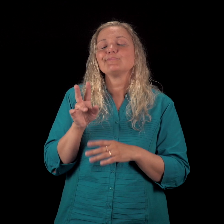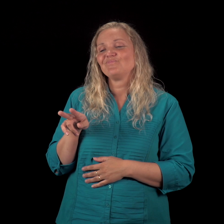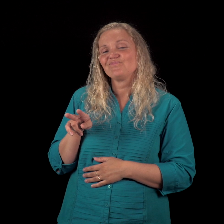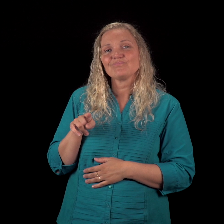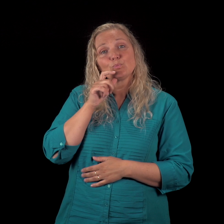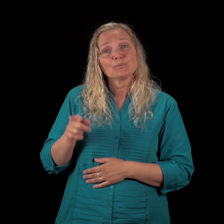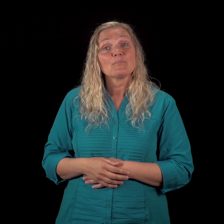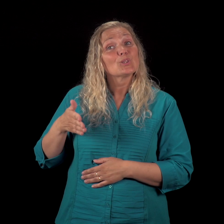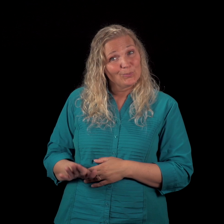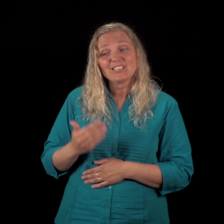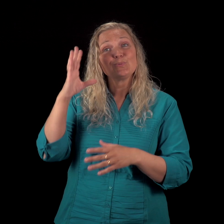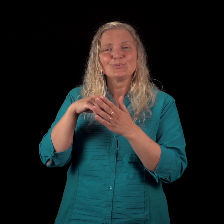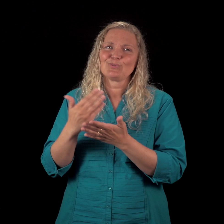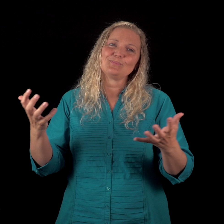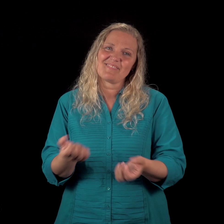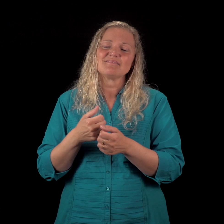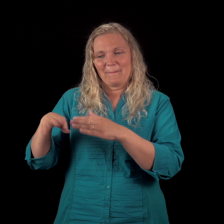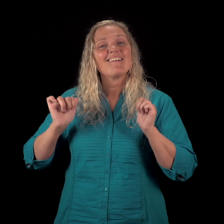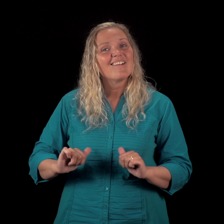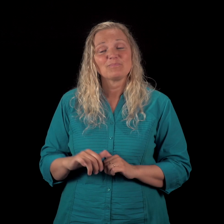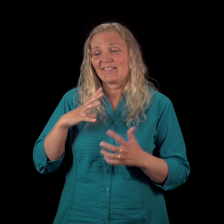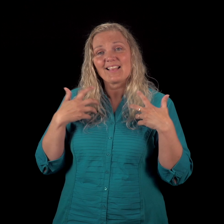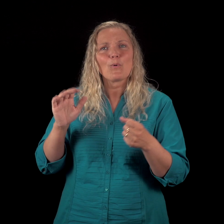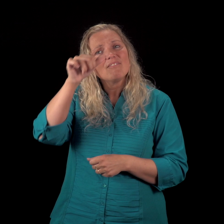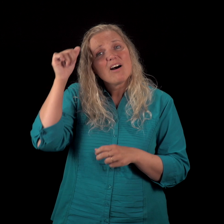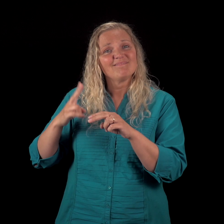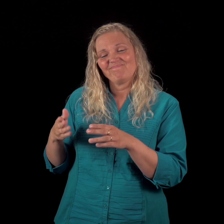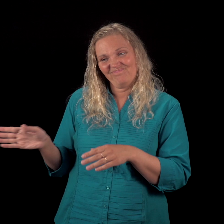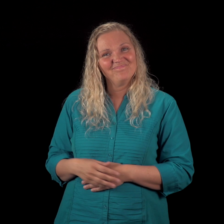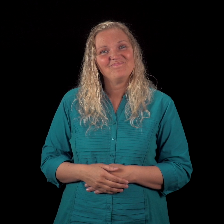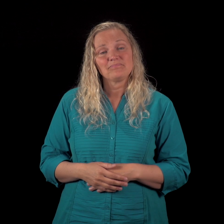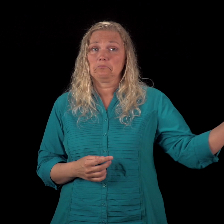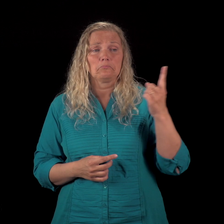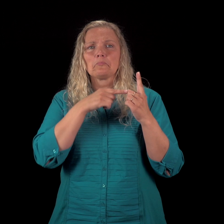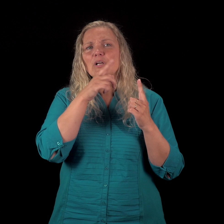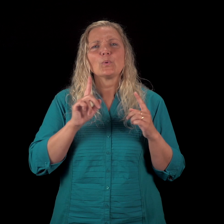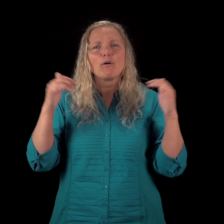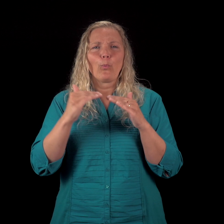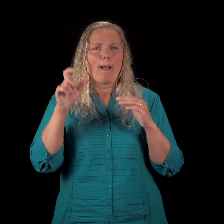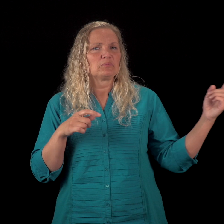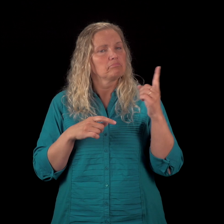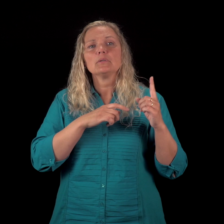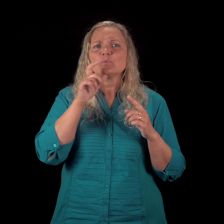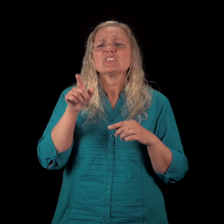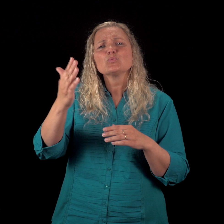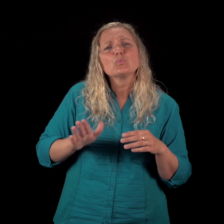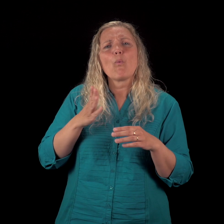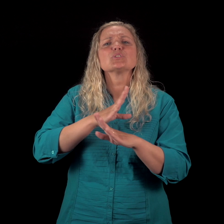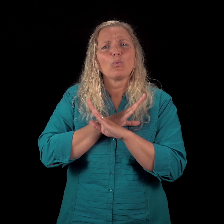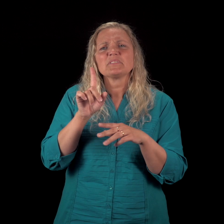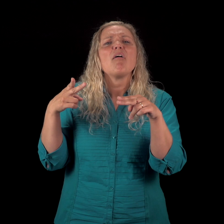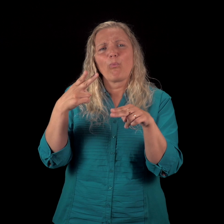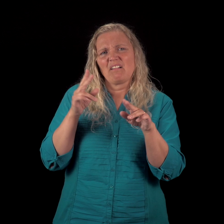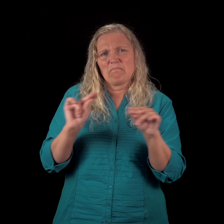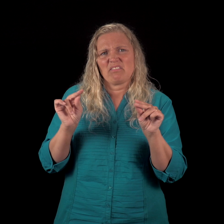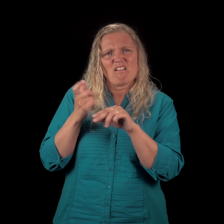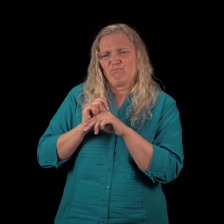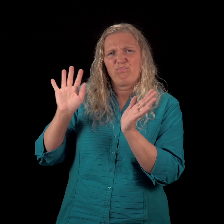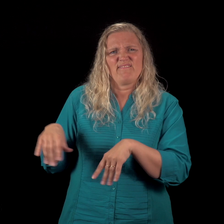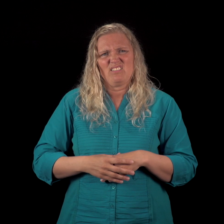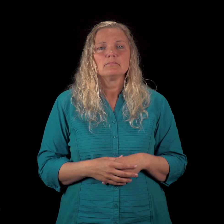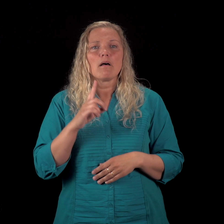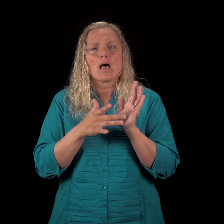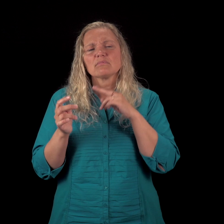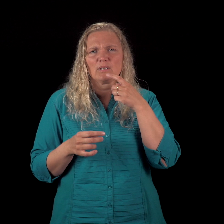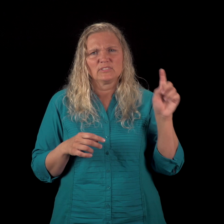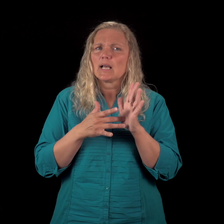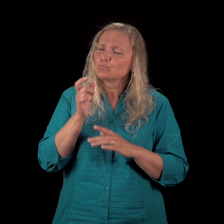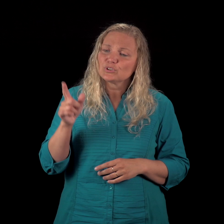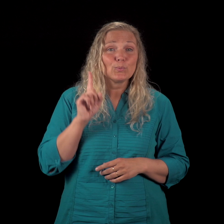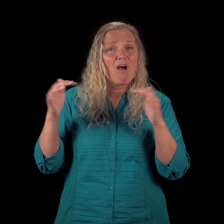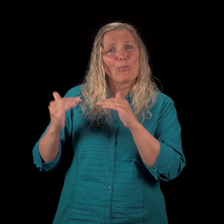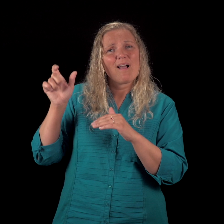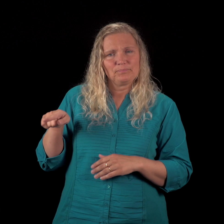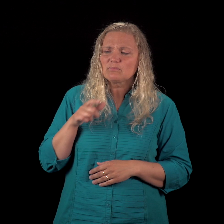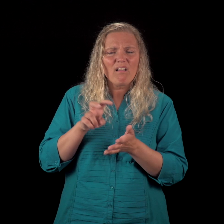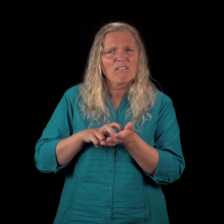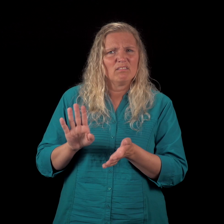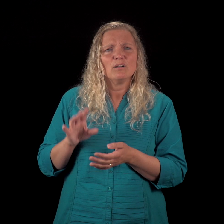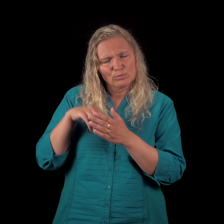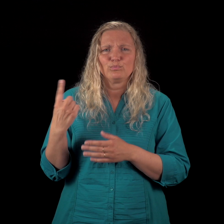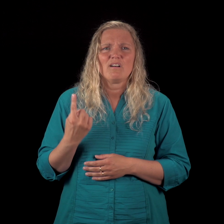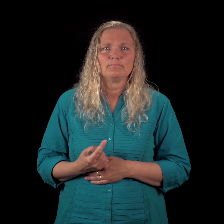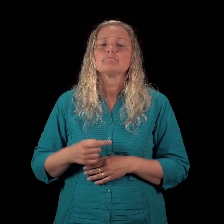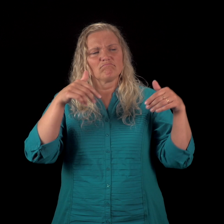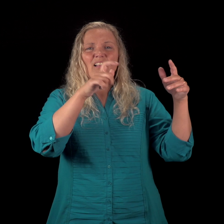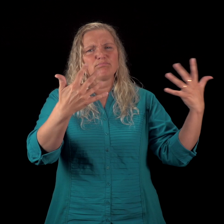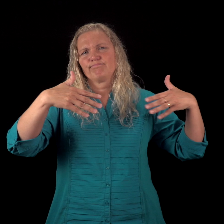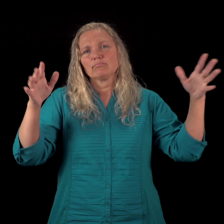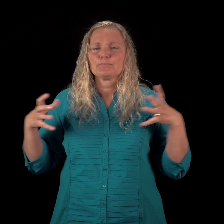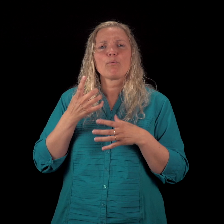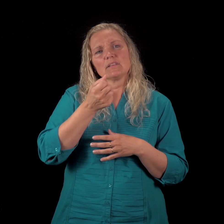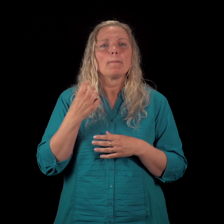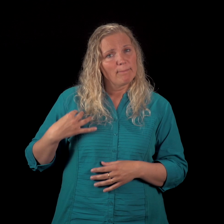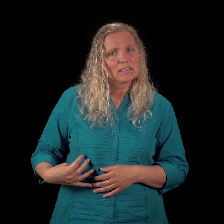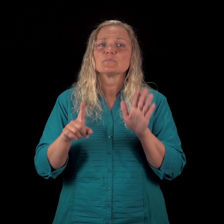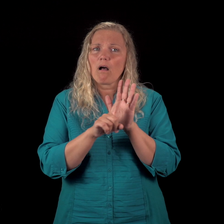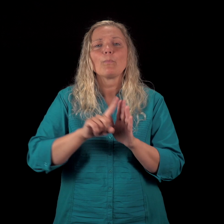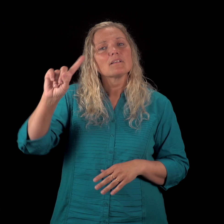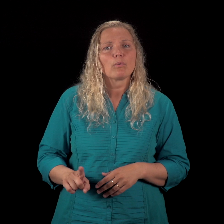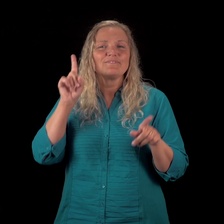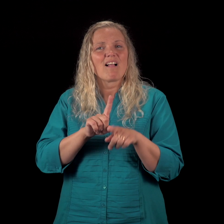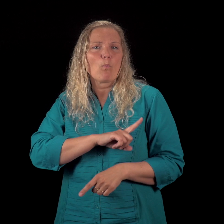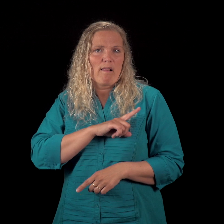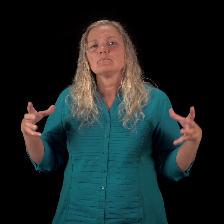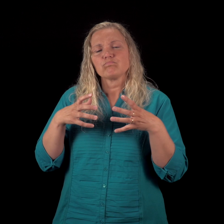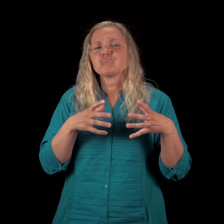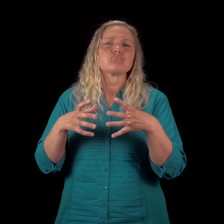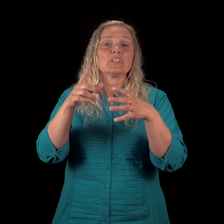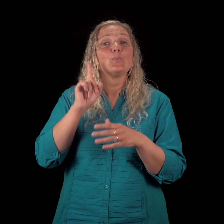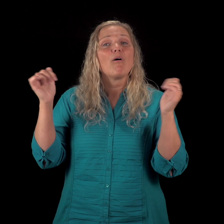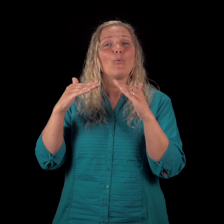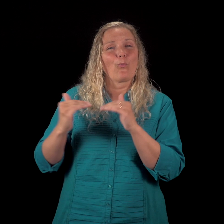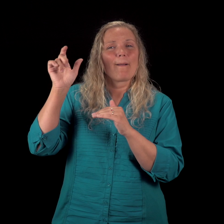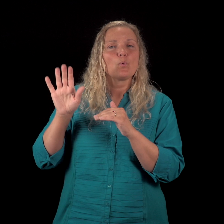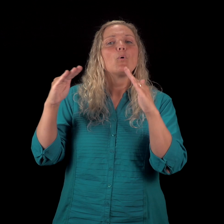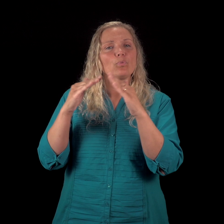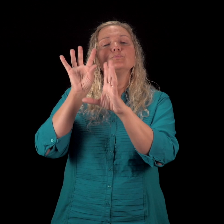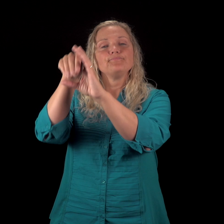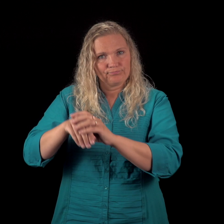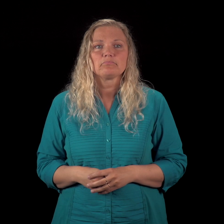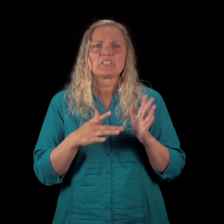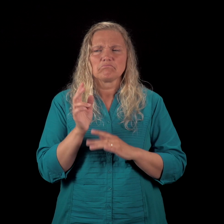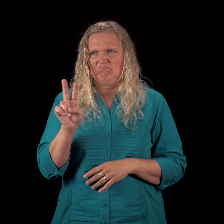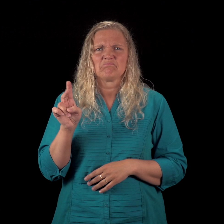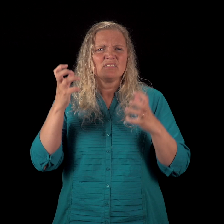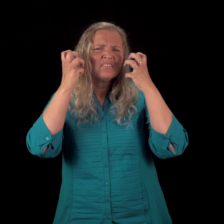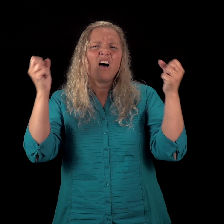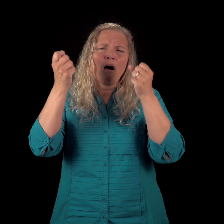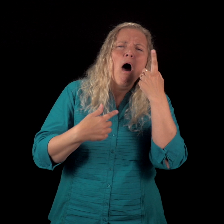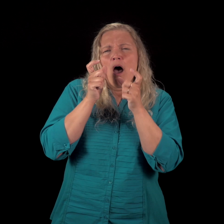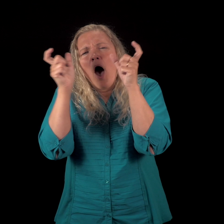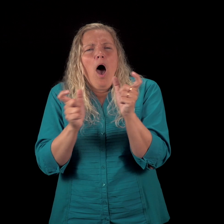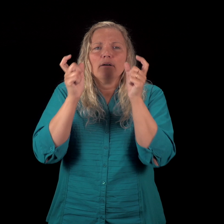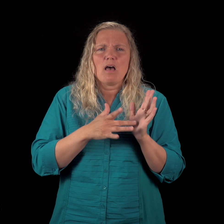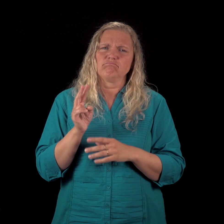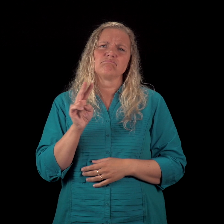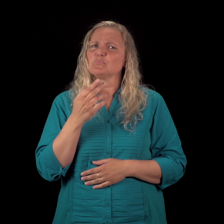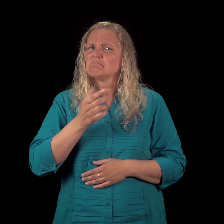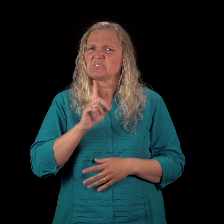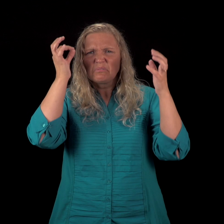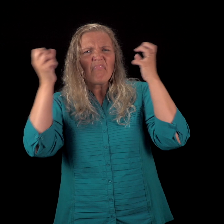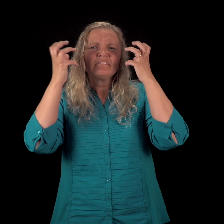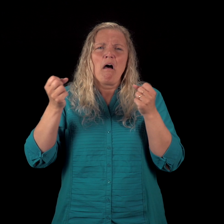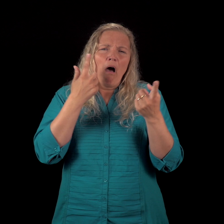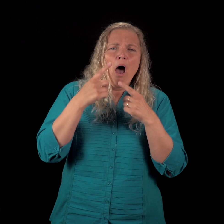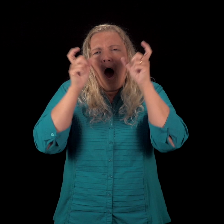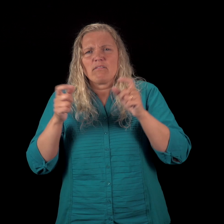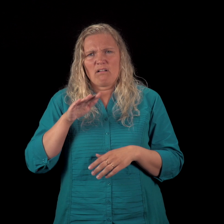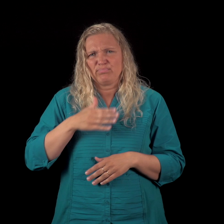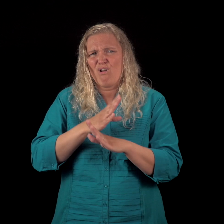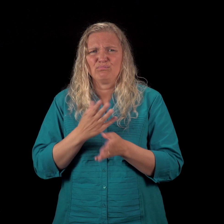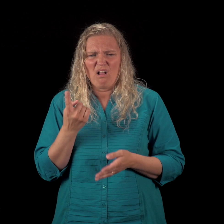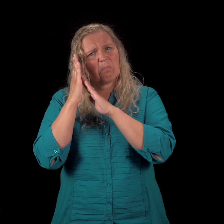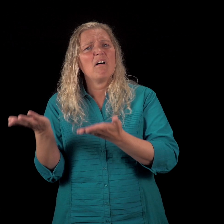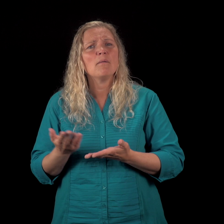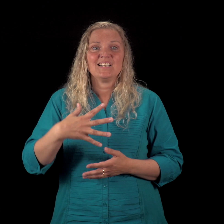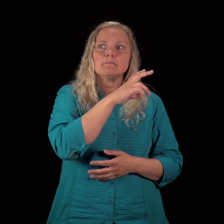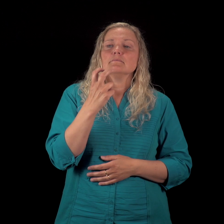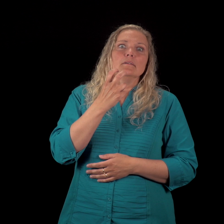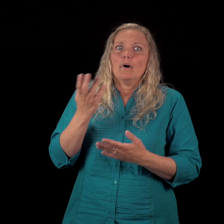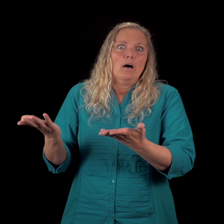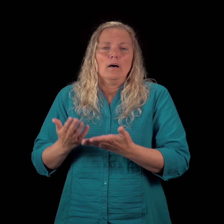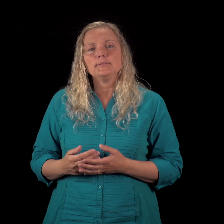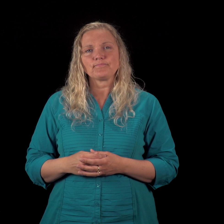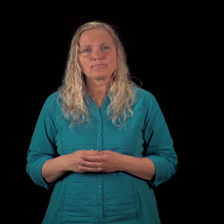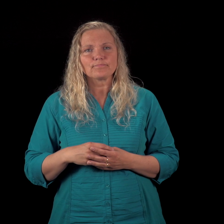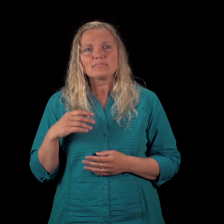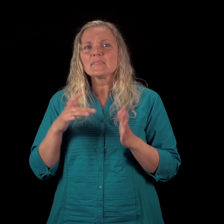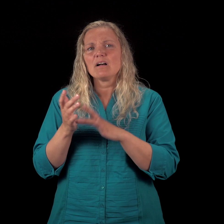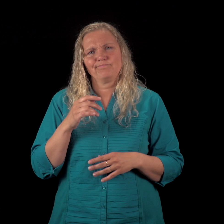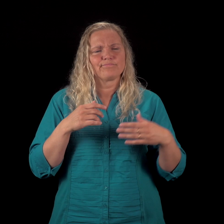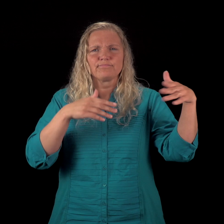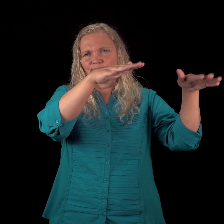While He was still speaking, messengers from the house of Jairus arrived and said, “Your daughter is dead; why bother the Teacher anymore?” But Jesus overheard their conversation and said to Jairus, “Do not be afraid; just believe.” And He did not allow anyone to accompany Him except Peter, James, and John the brother of James. When they arrived at the house of the synagogue leader, Jesus saw the commotion and the people weeping and wailing loudly. He went inside and asked, “Why all this commotion and weeping?